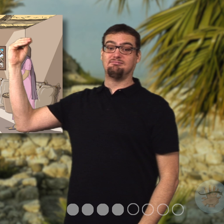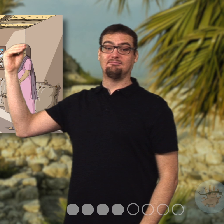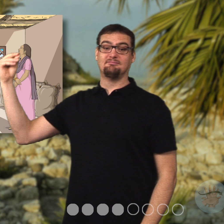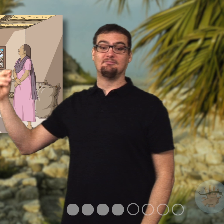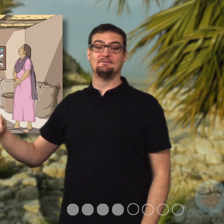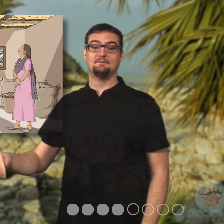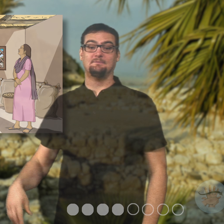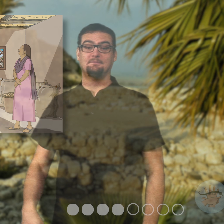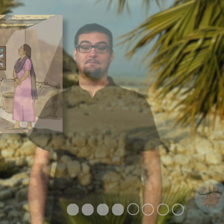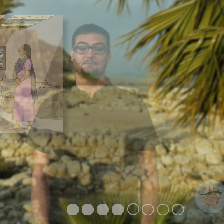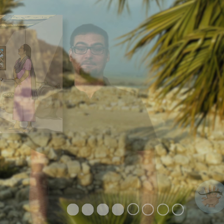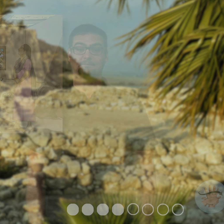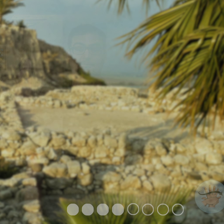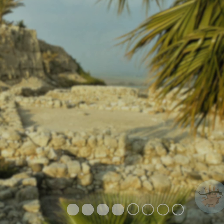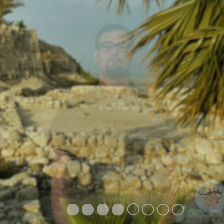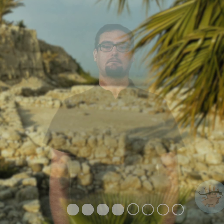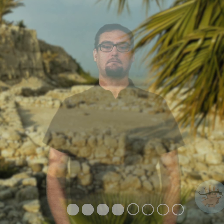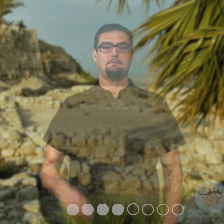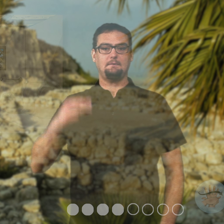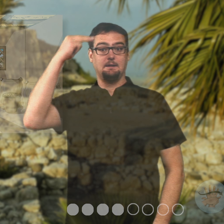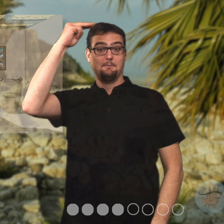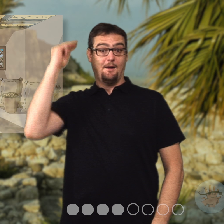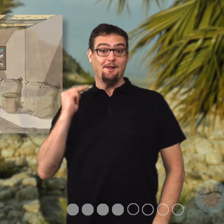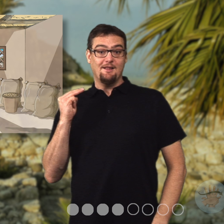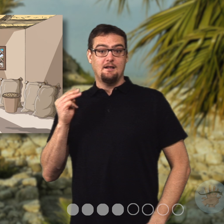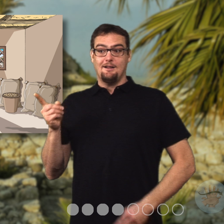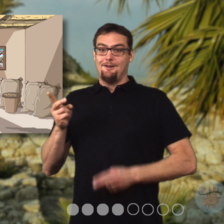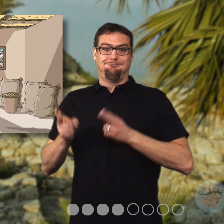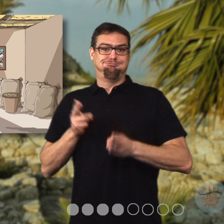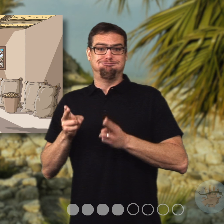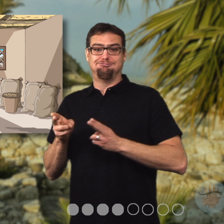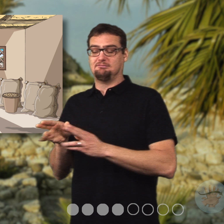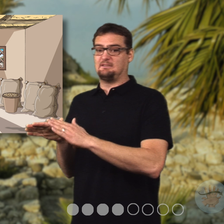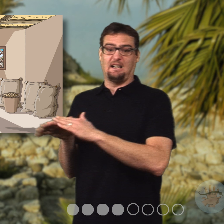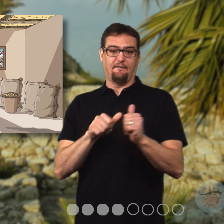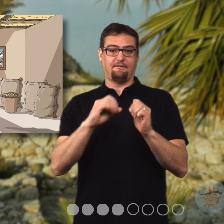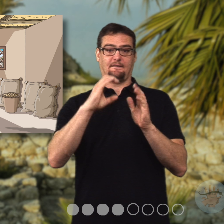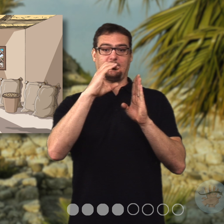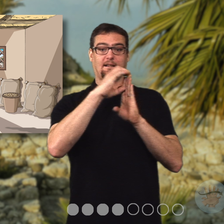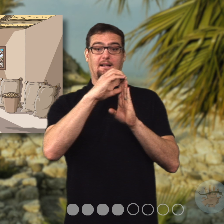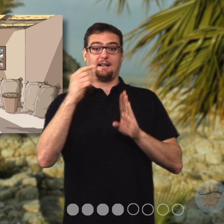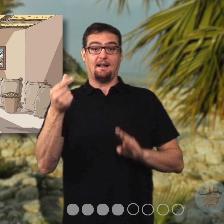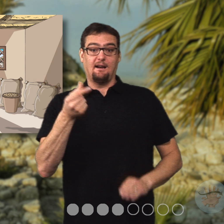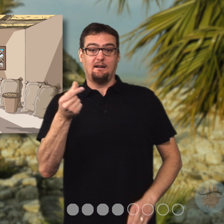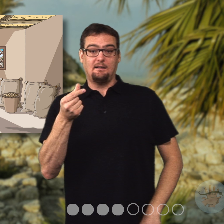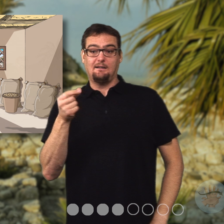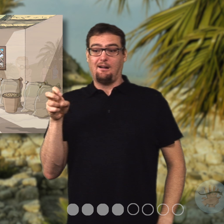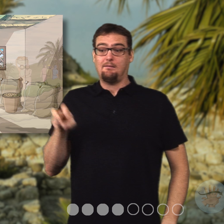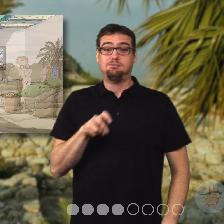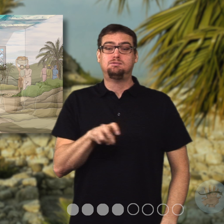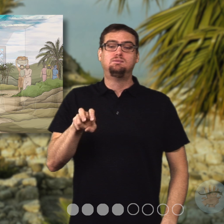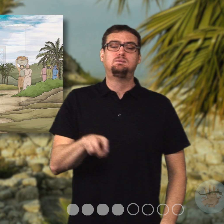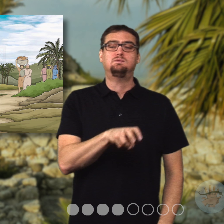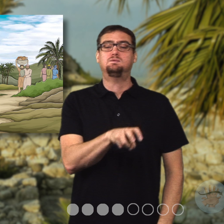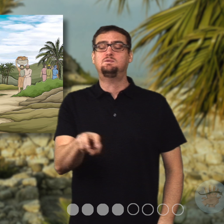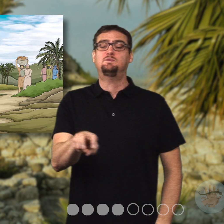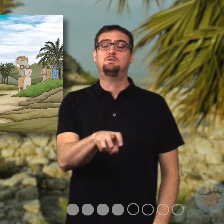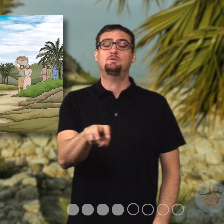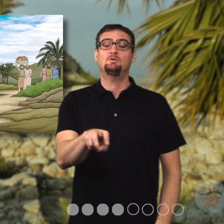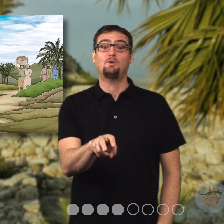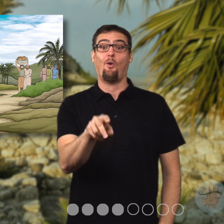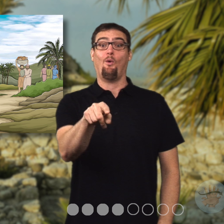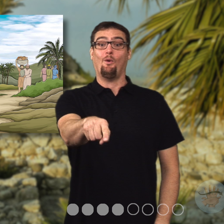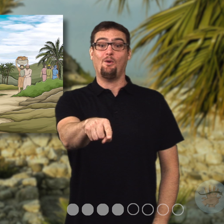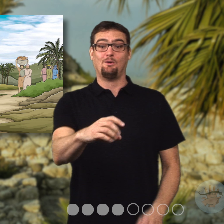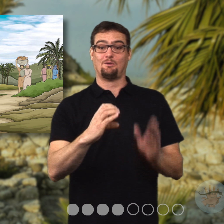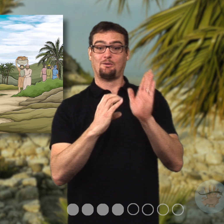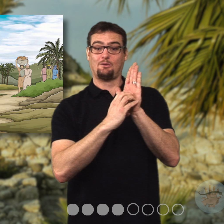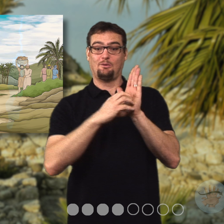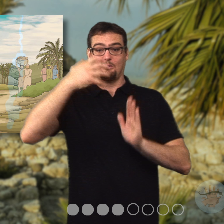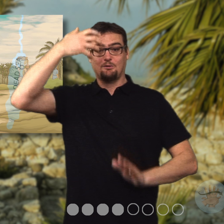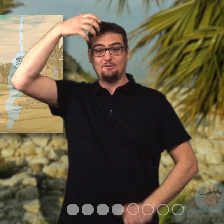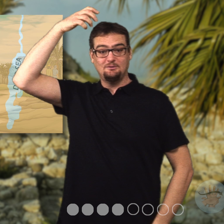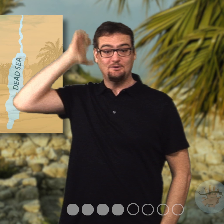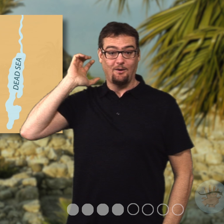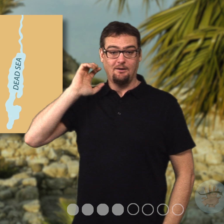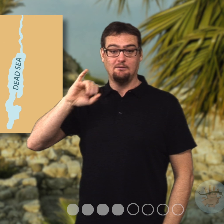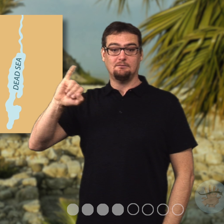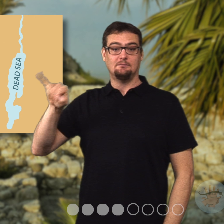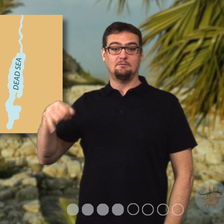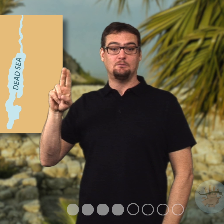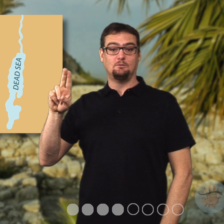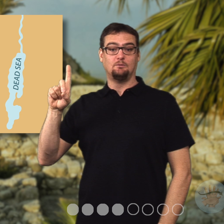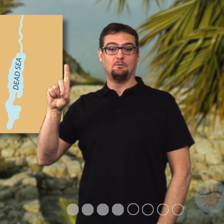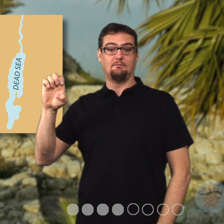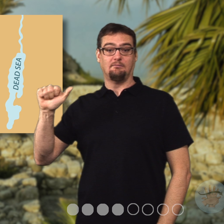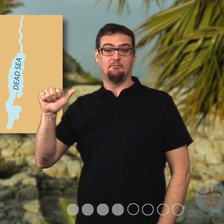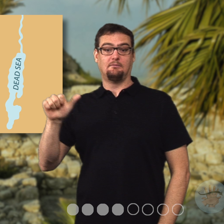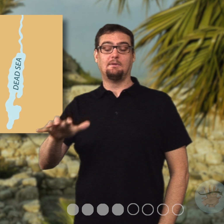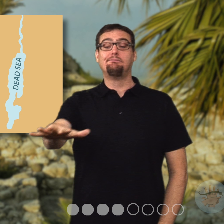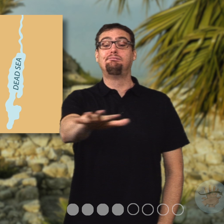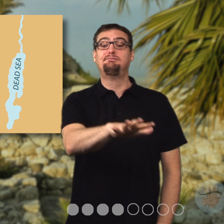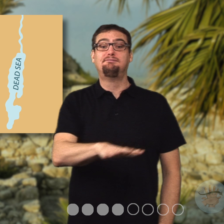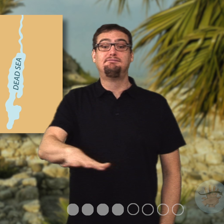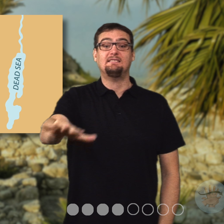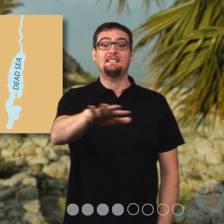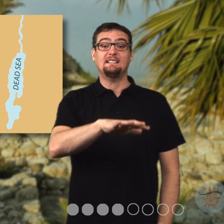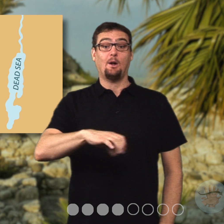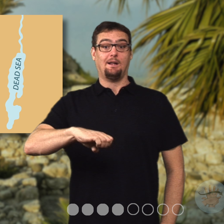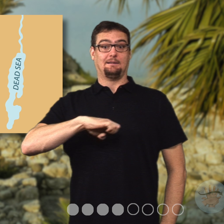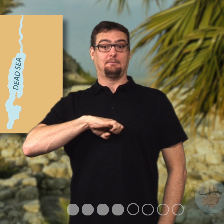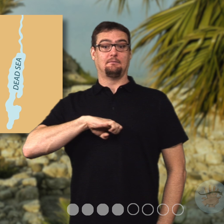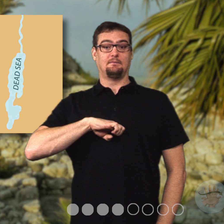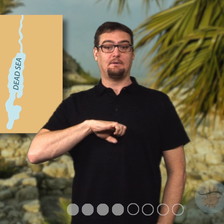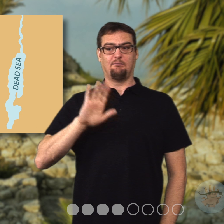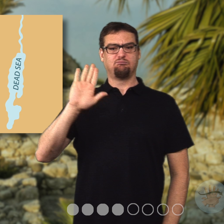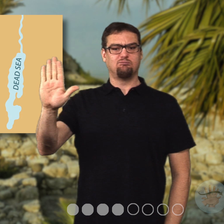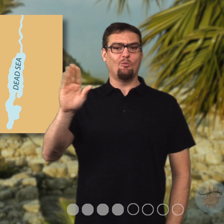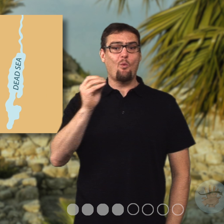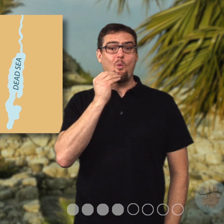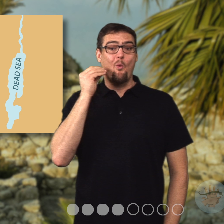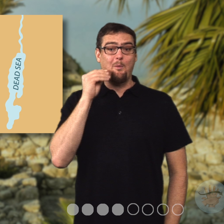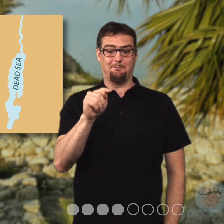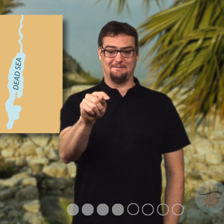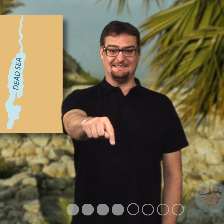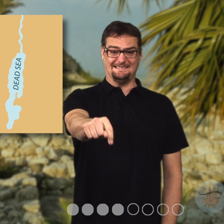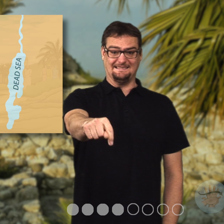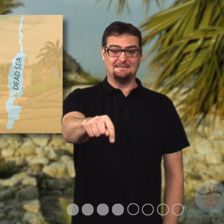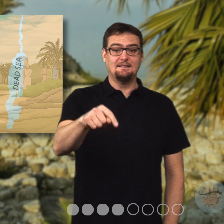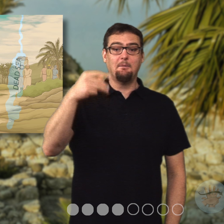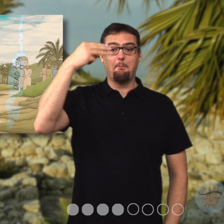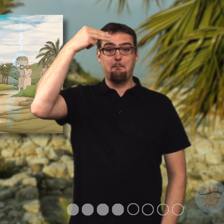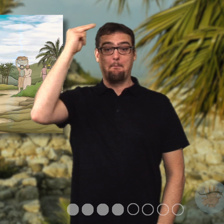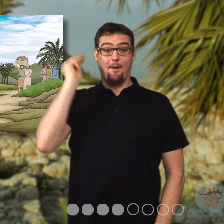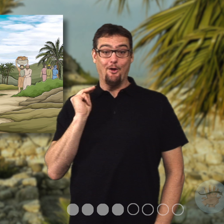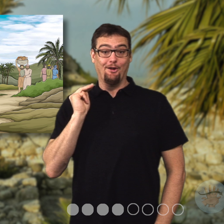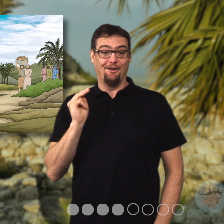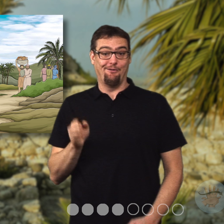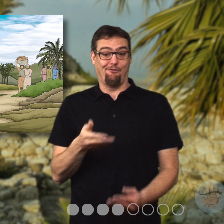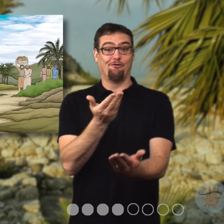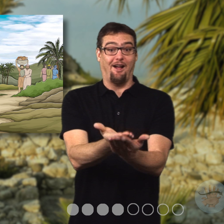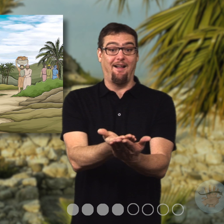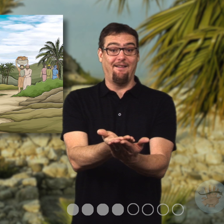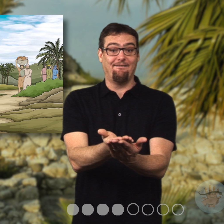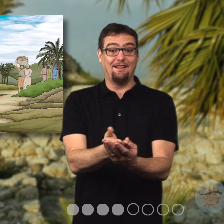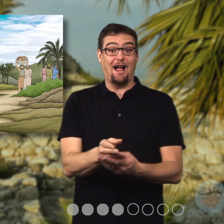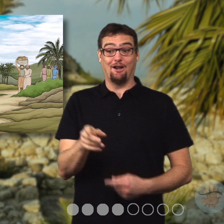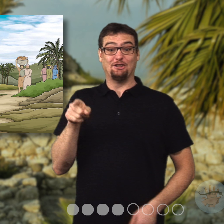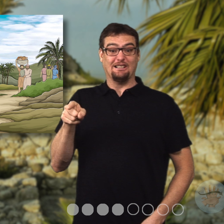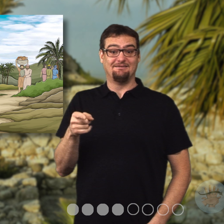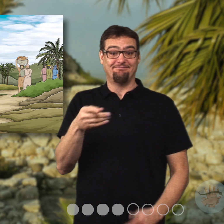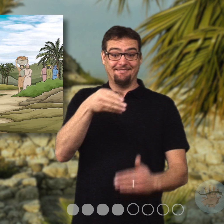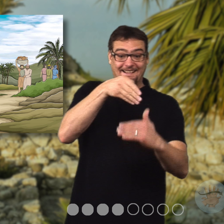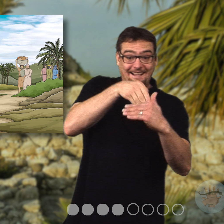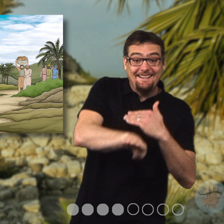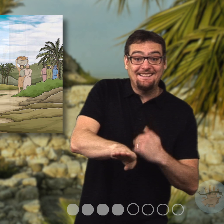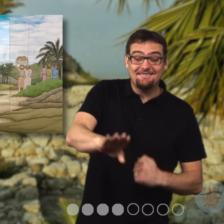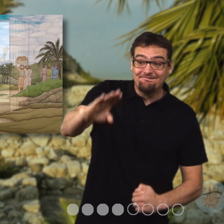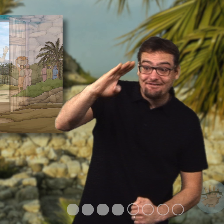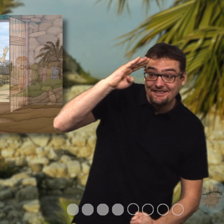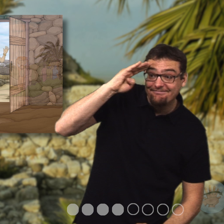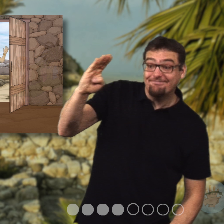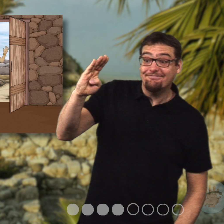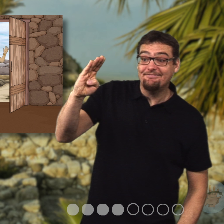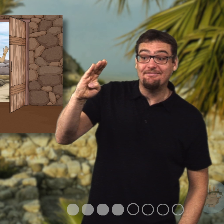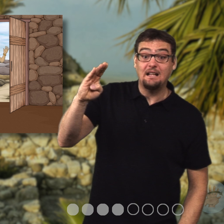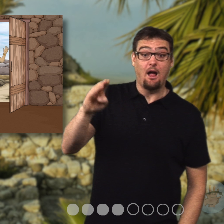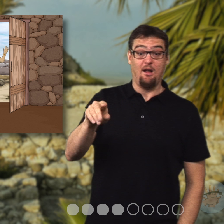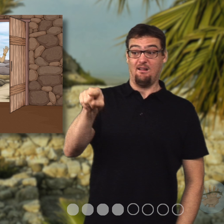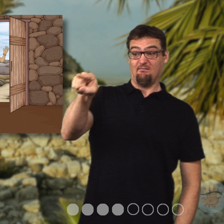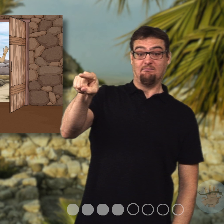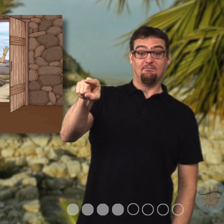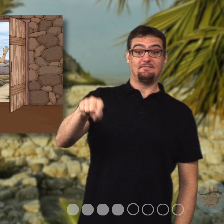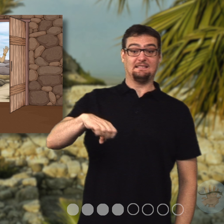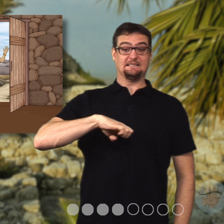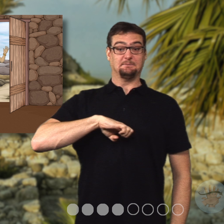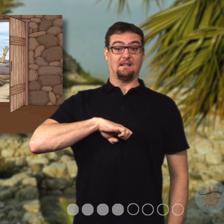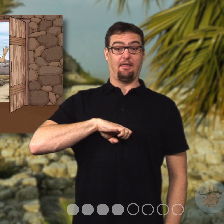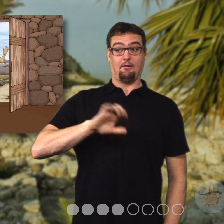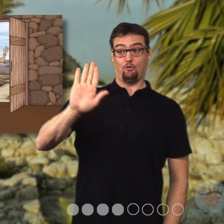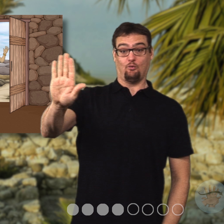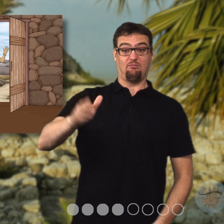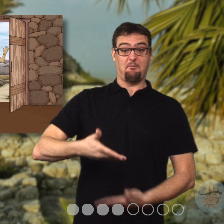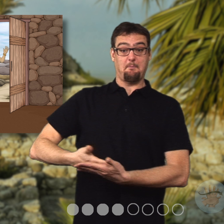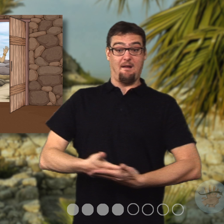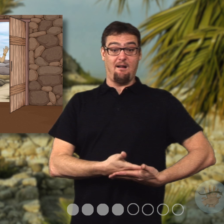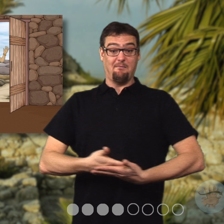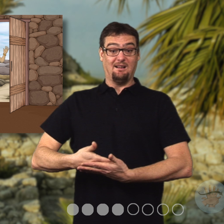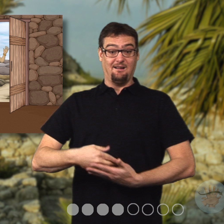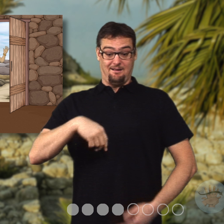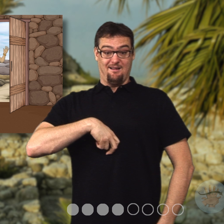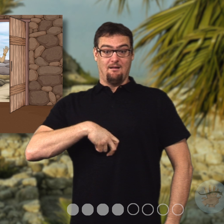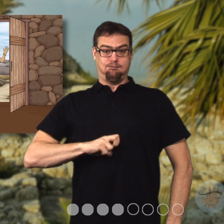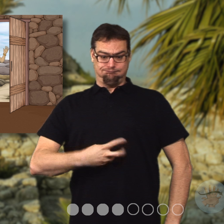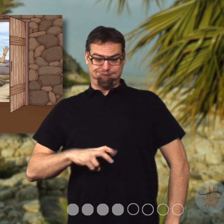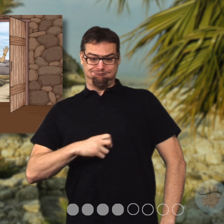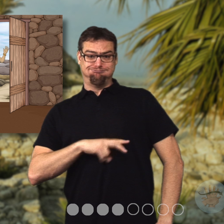In those days Mary got ready and hurried to a town in the hill country of Judah, where she entered the home of Zechariah and greeted Elizabeth.